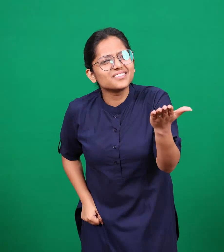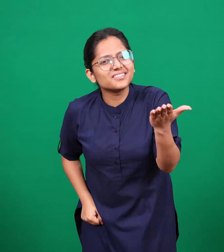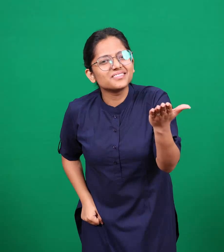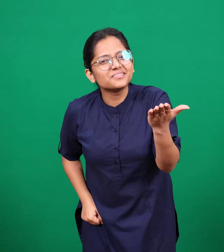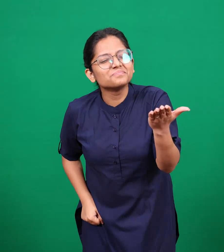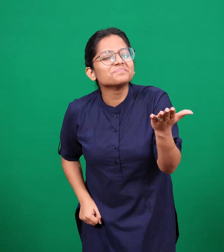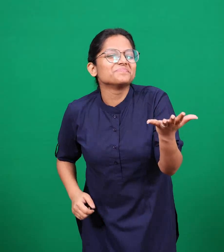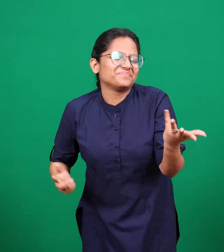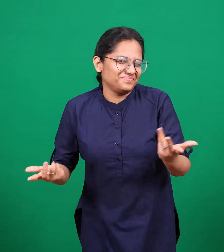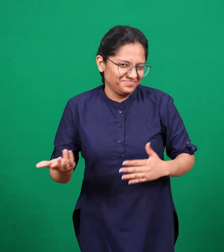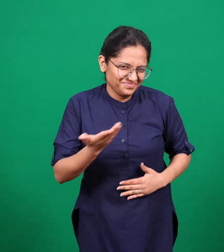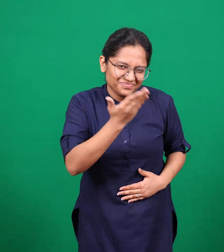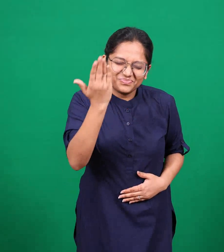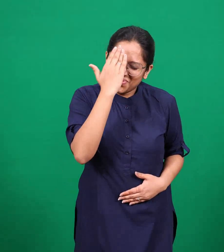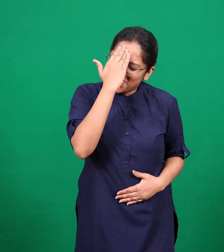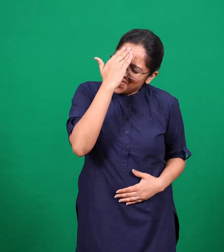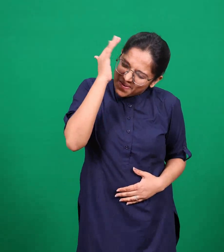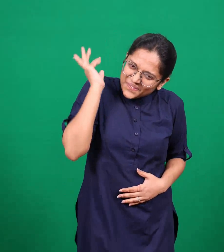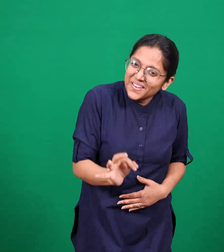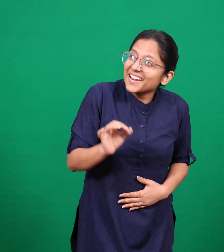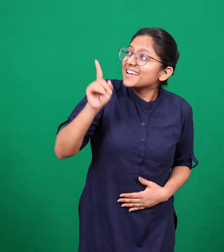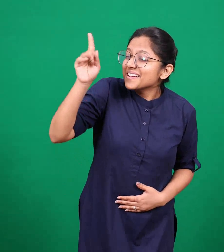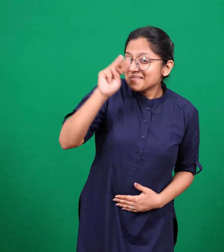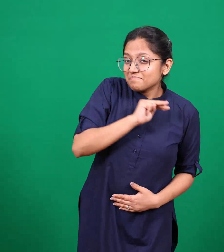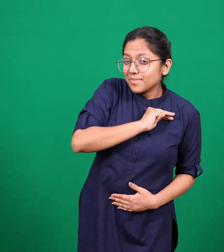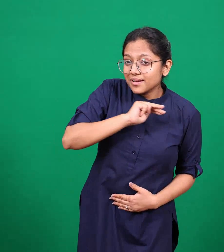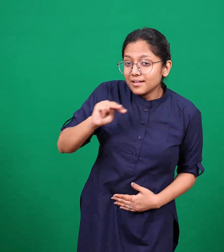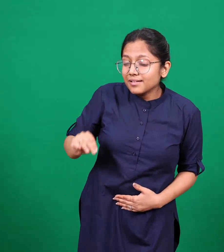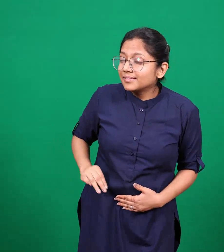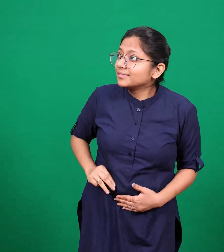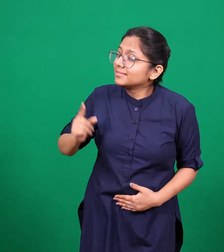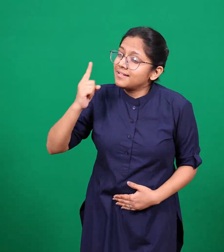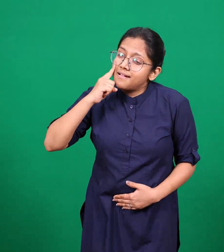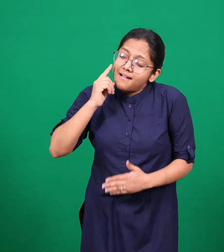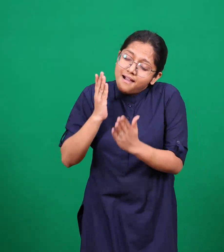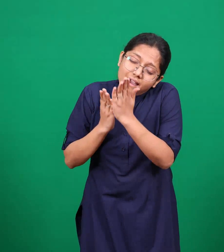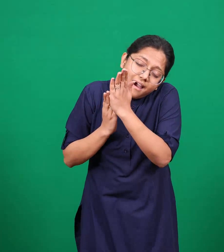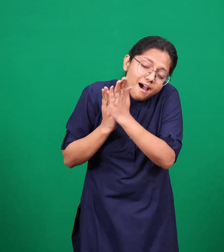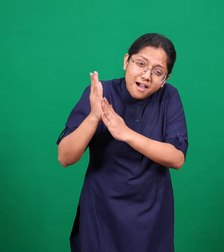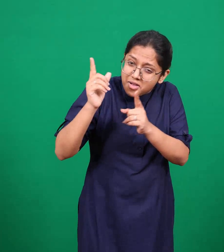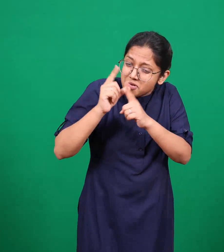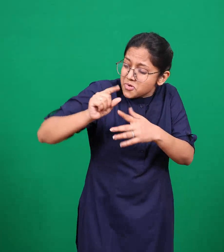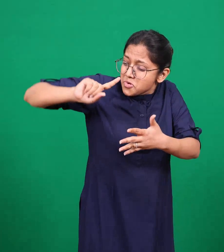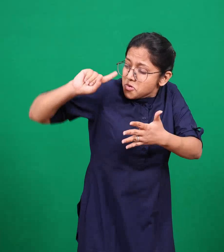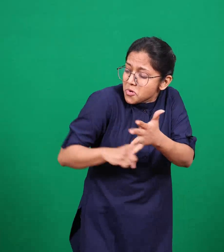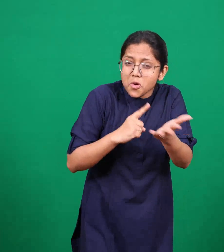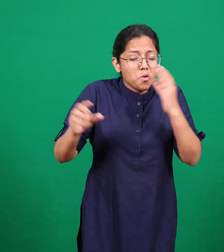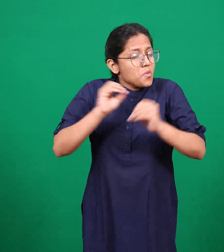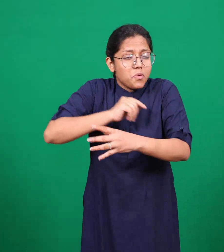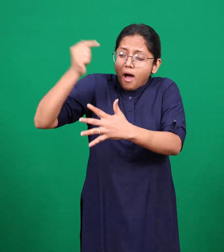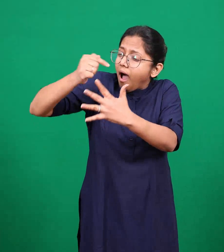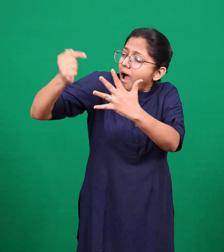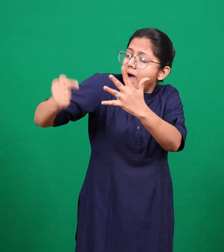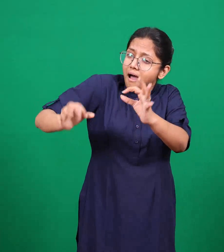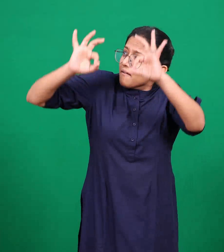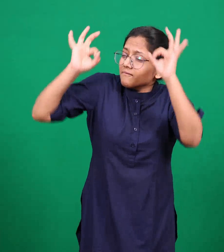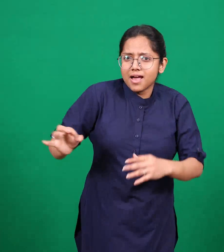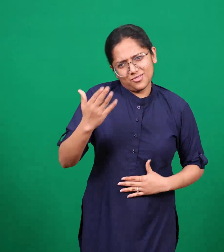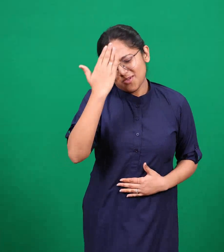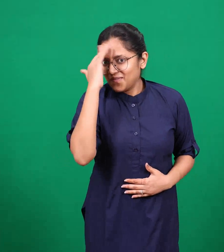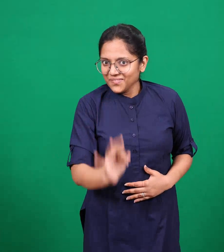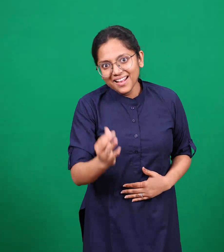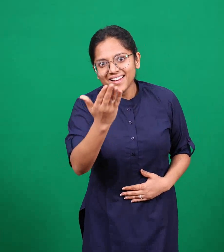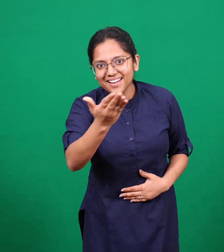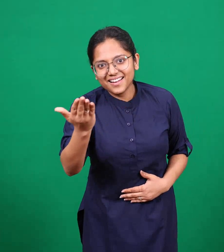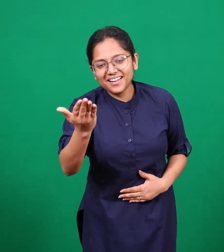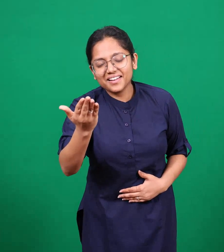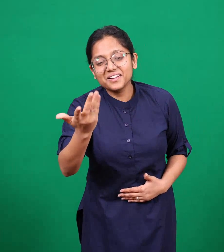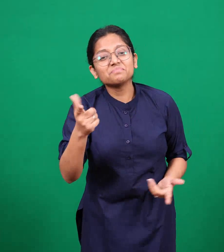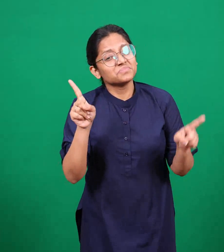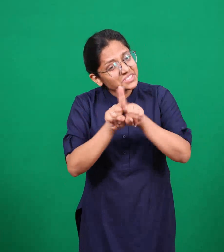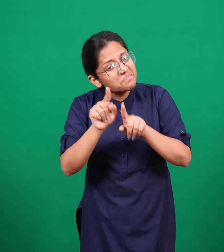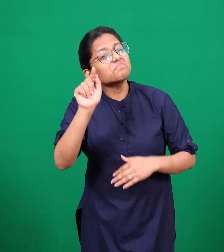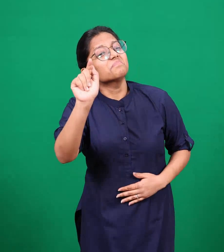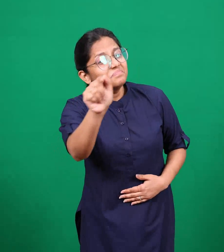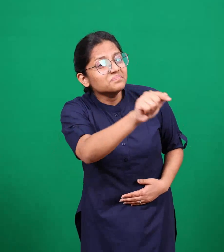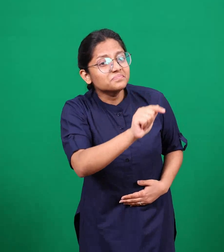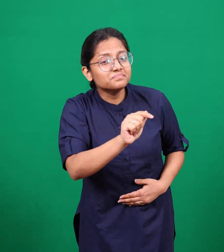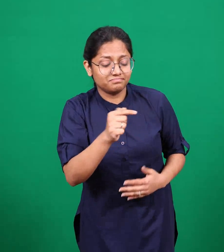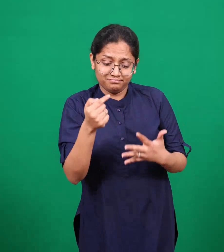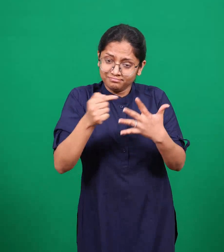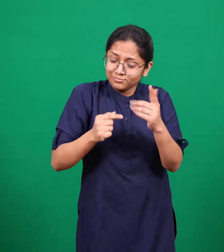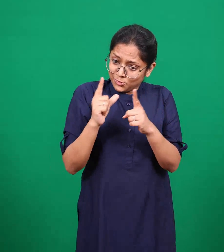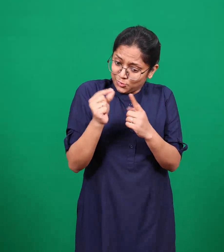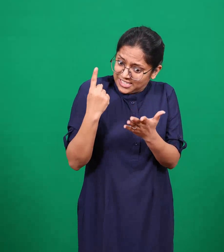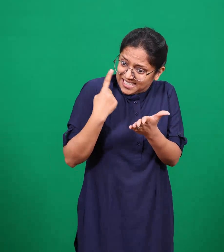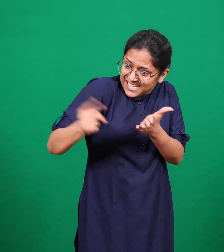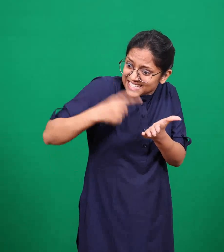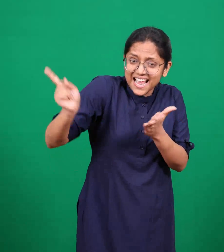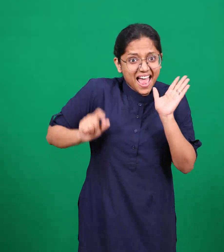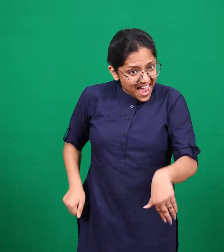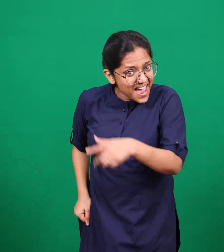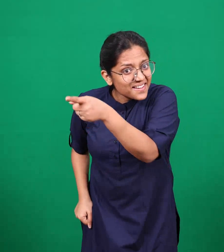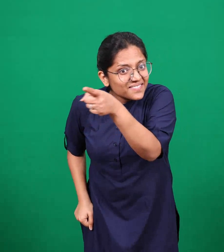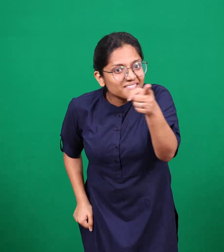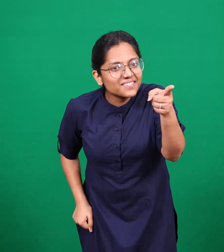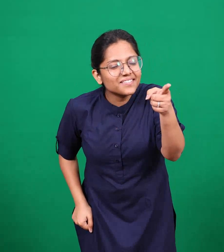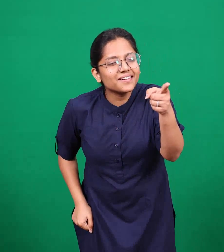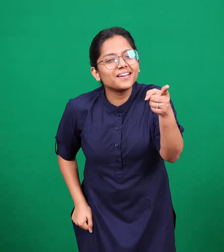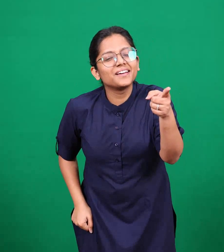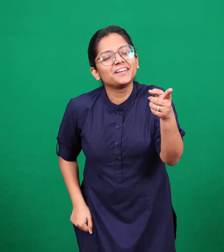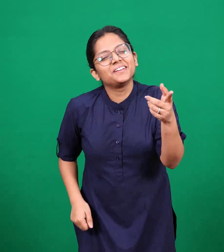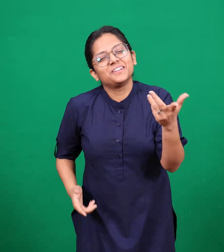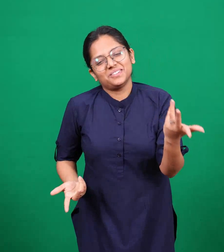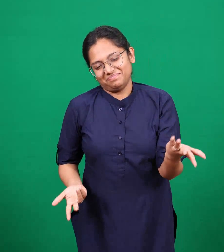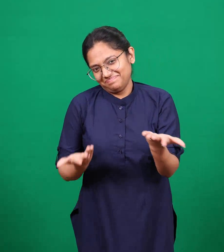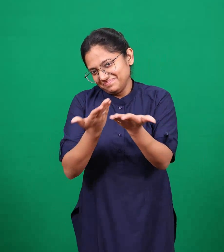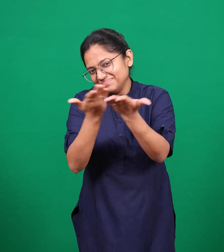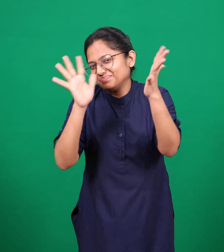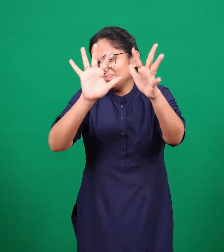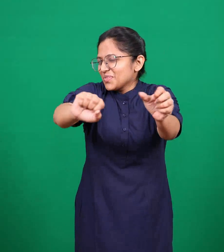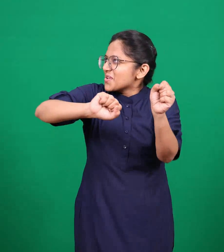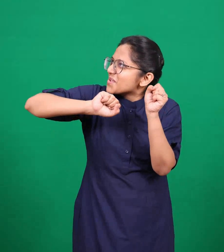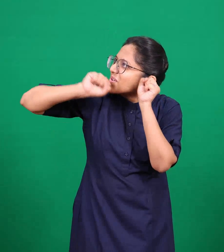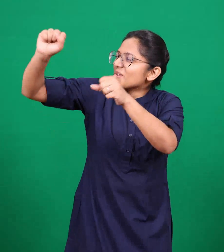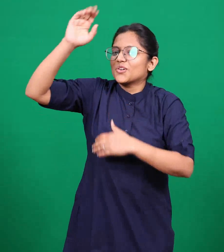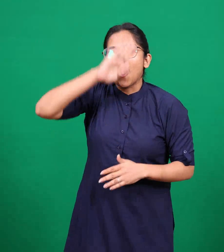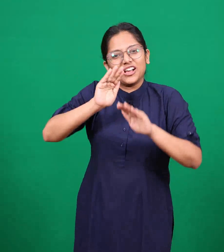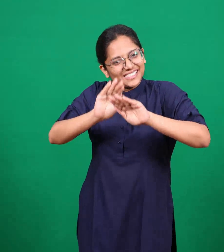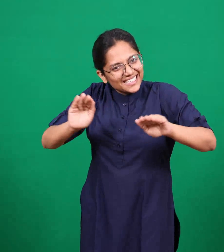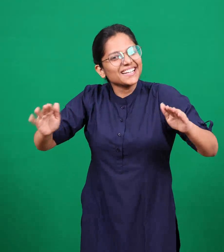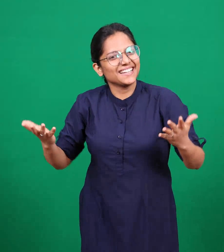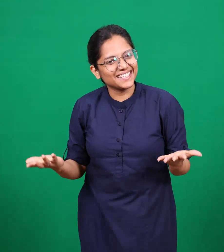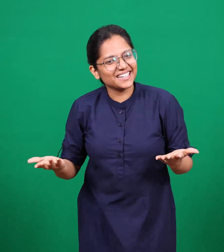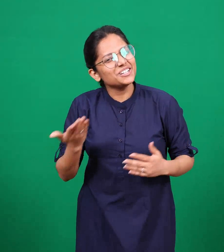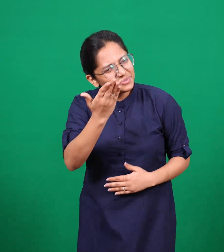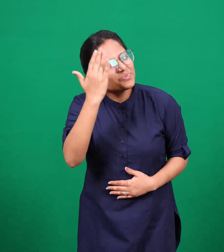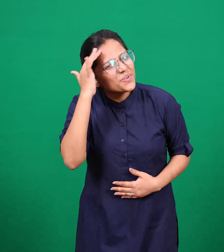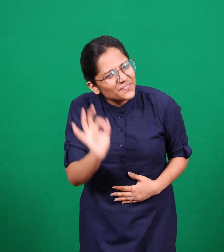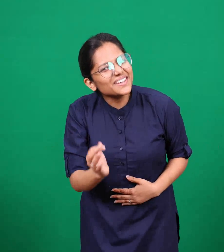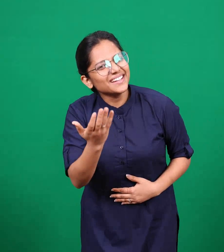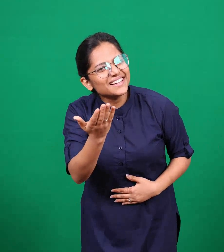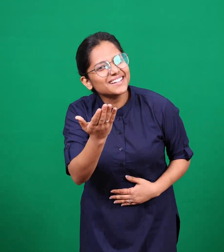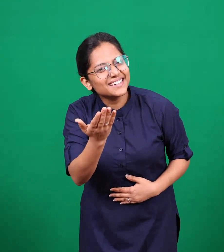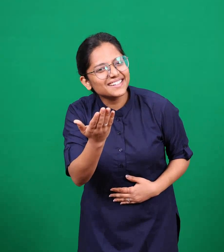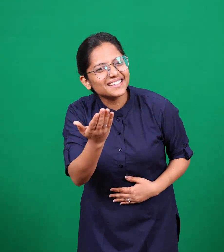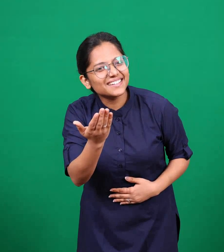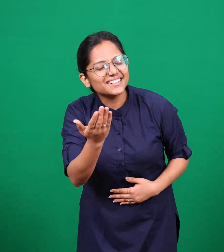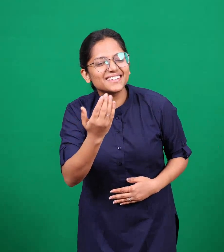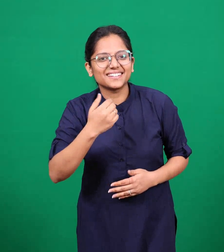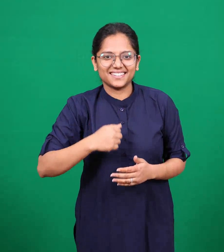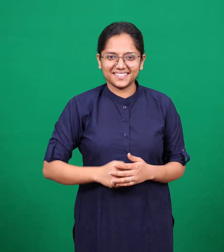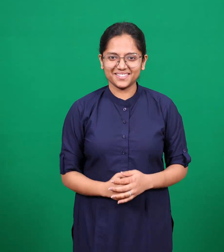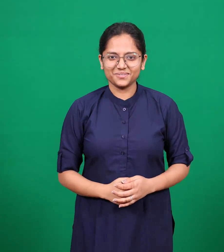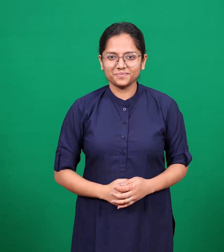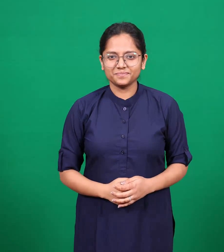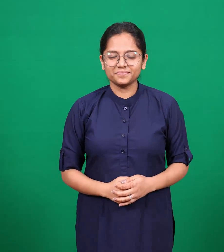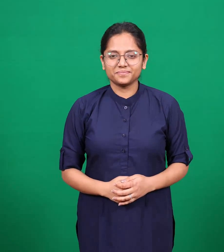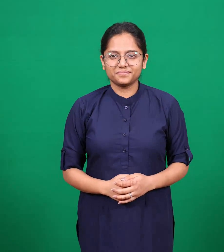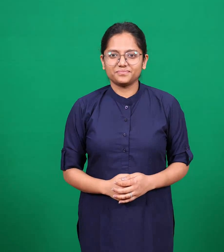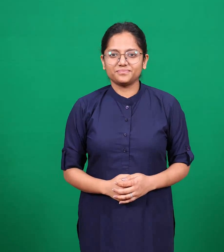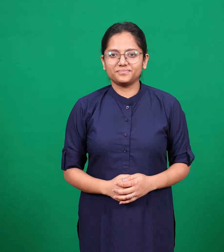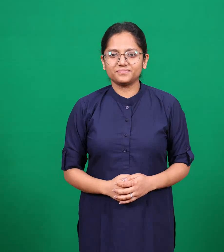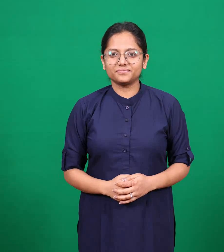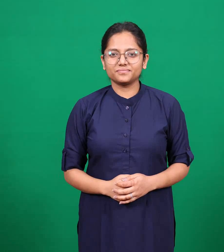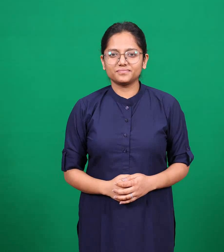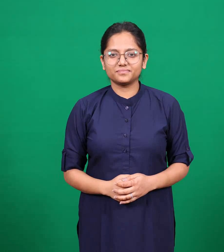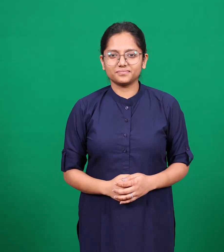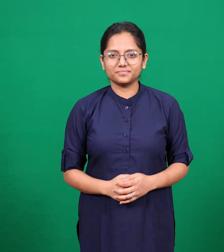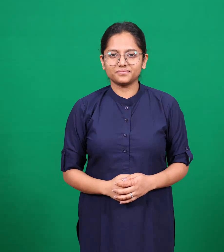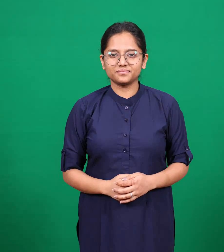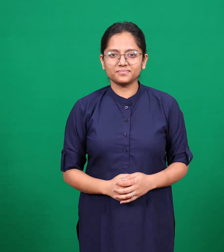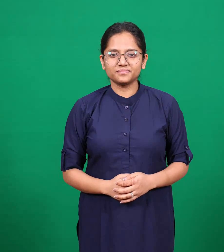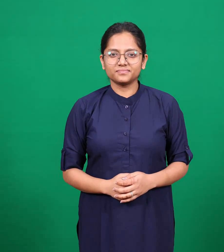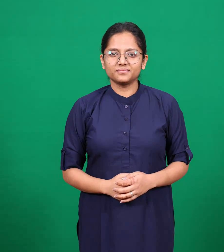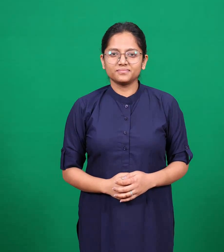If you know that He is righteous, you also know that everyone who practices righteousness has been born of Him.